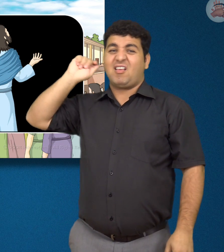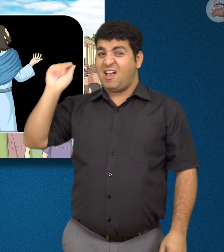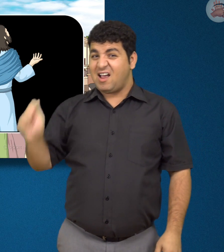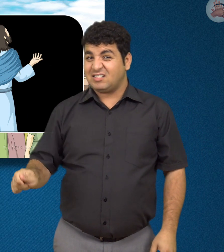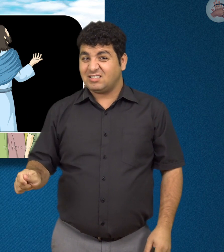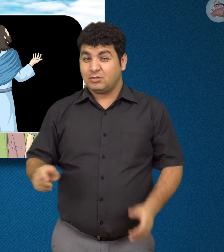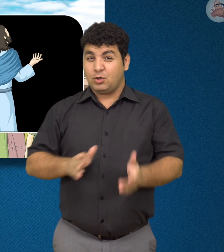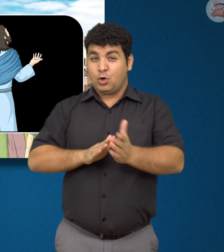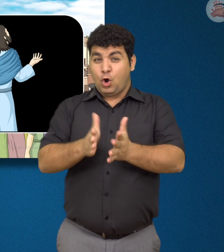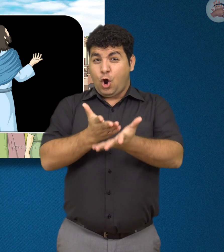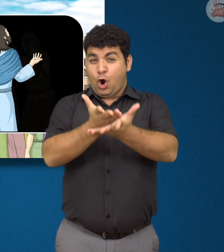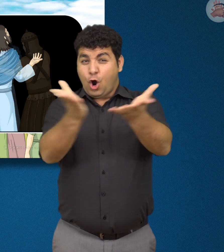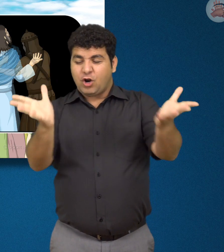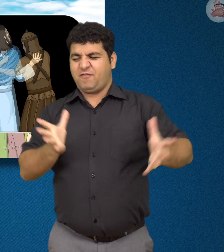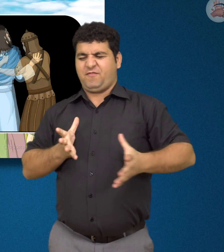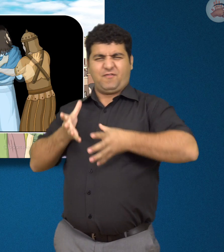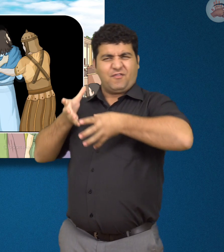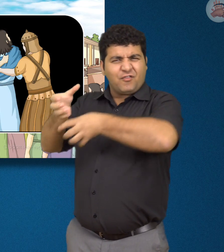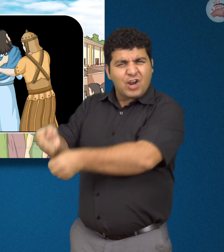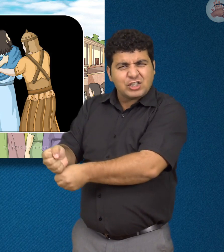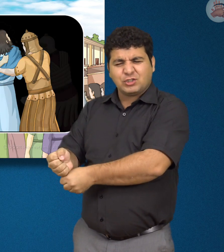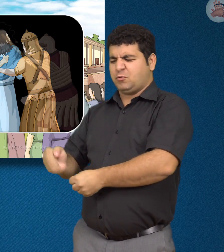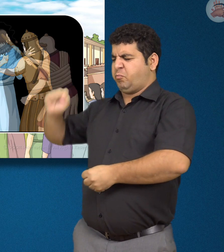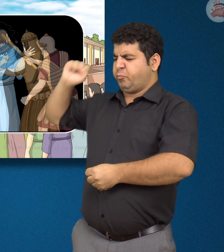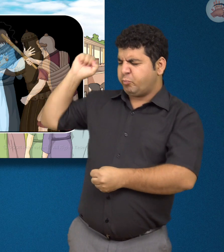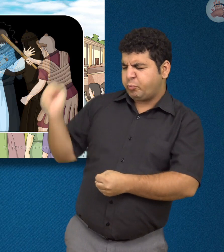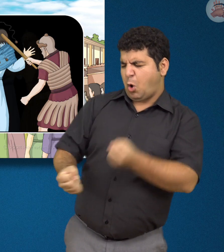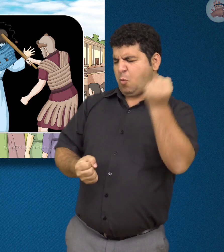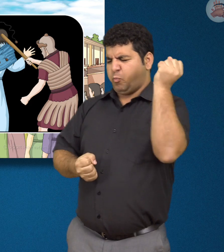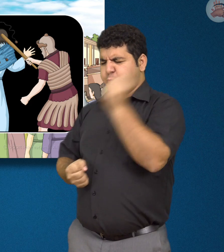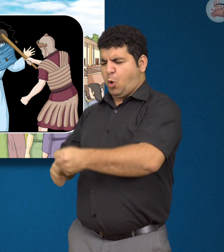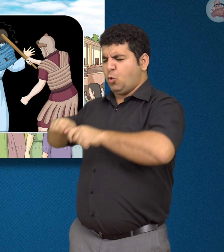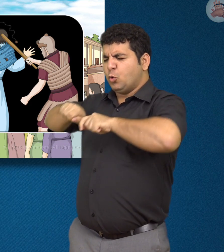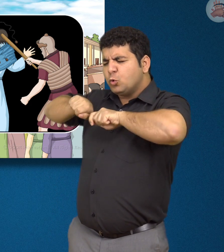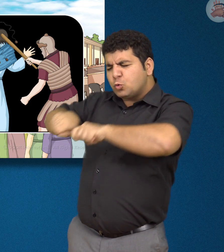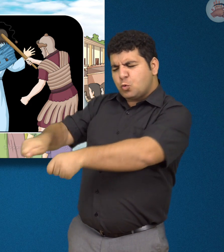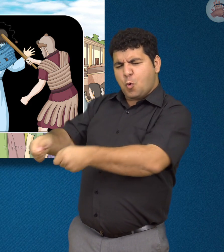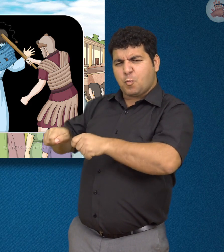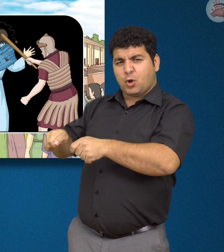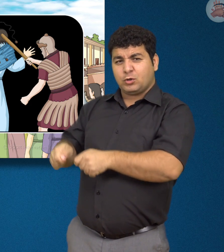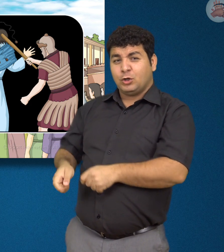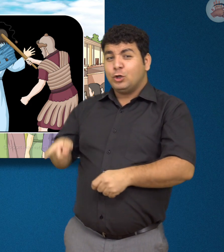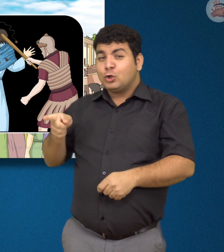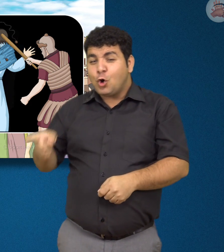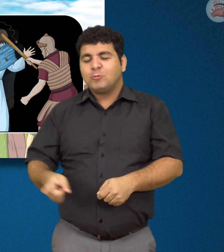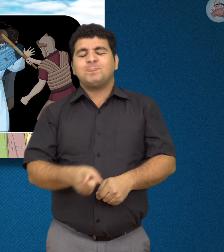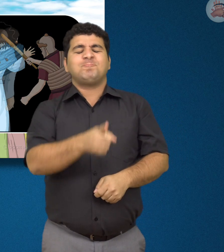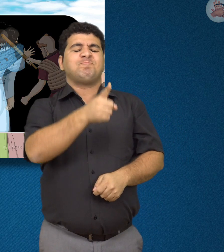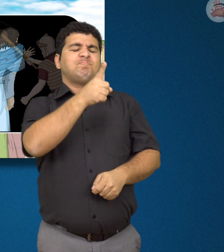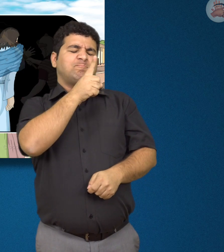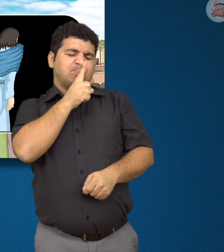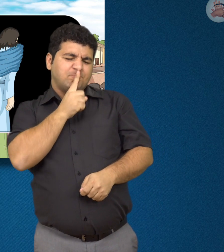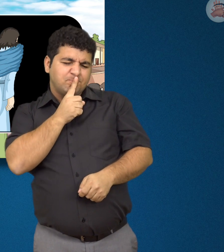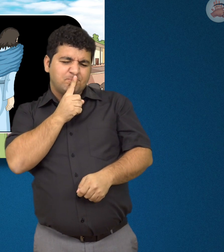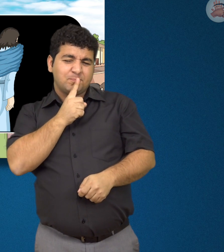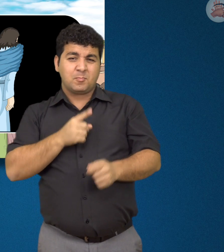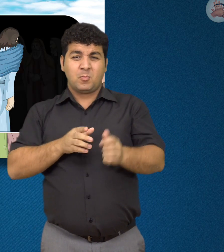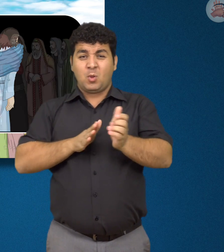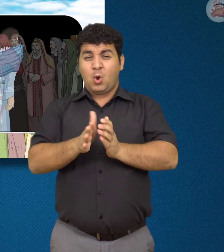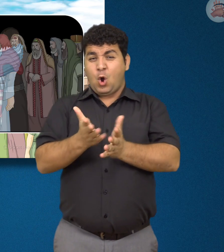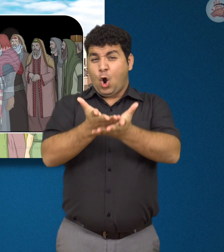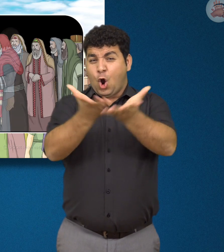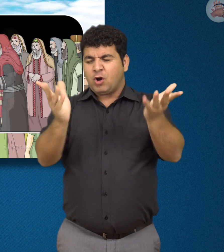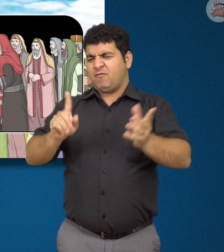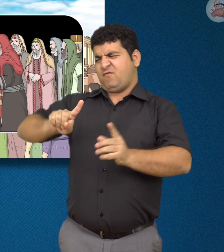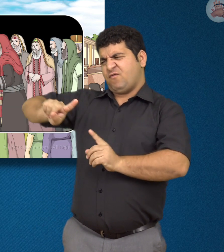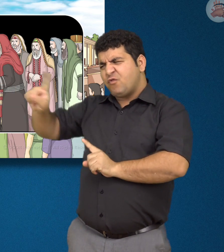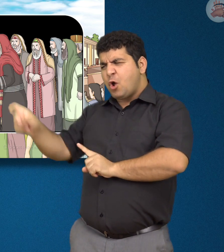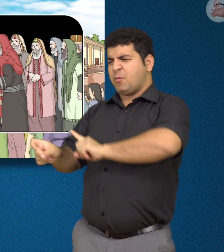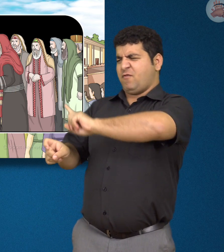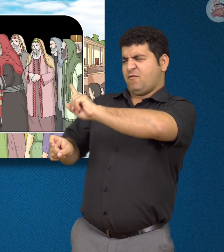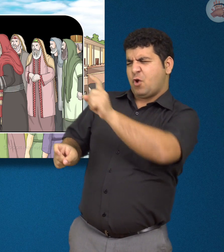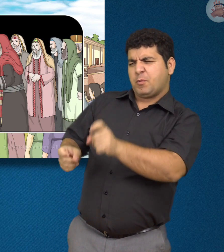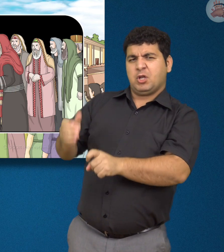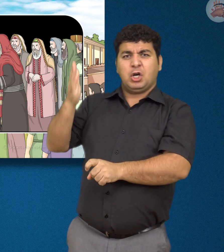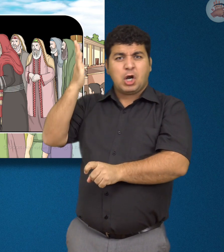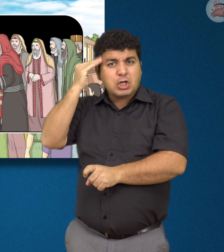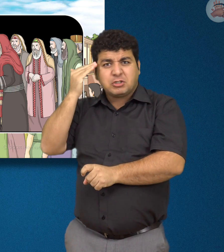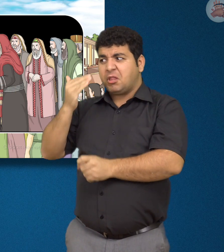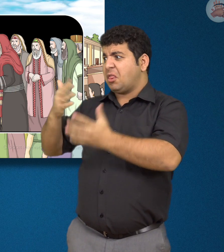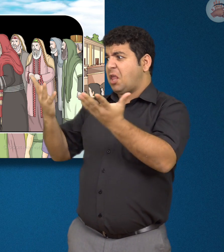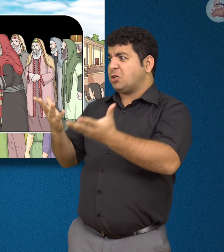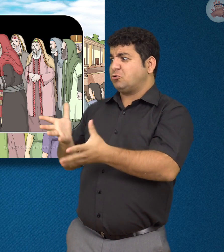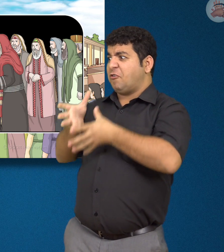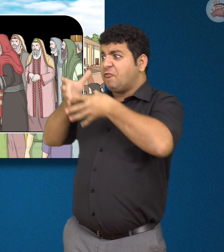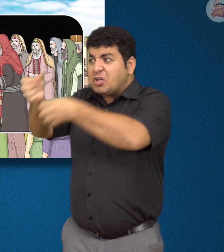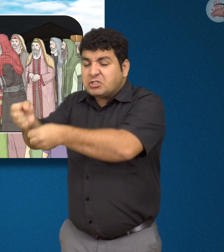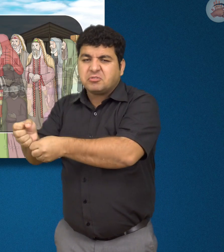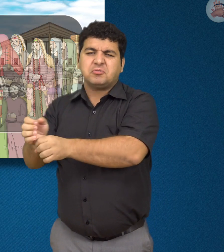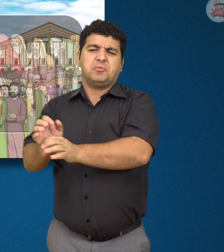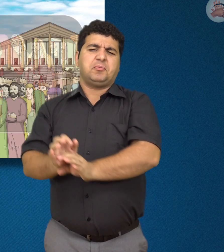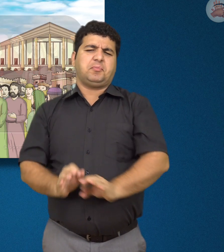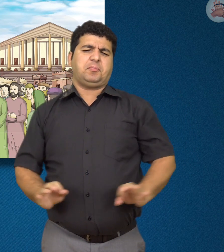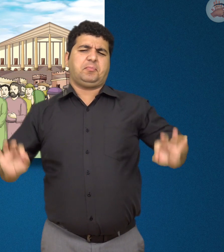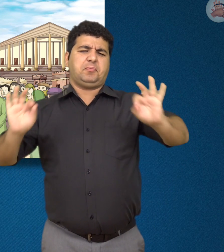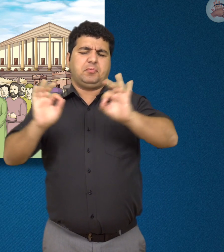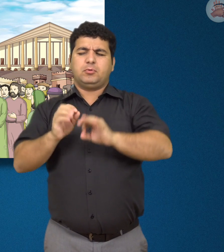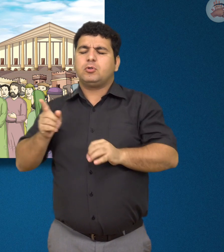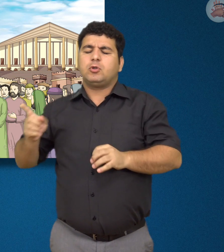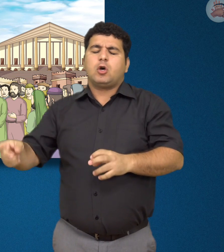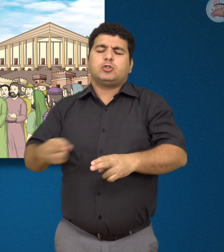He was oppressed and afflicted, yet He did not open His mouth.